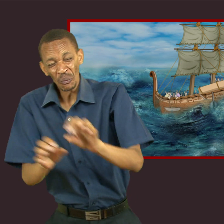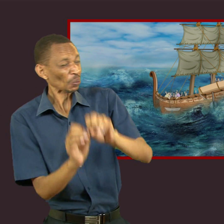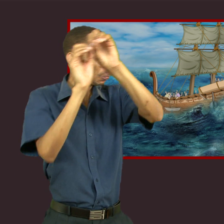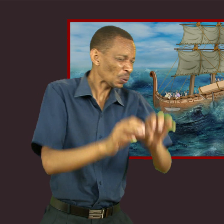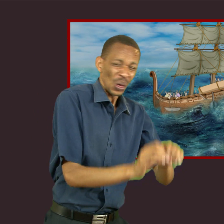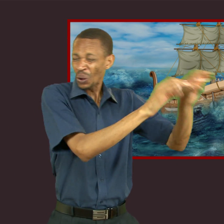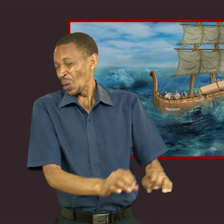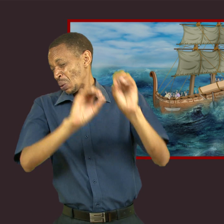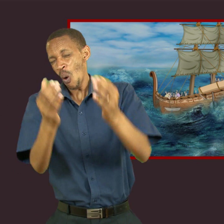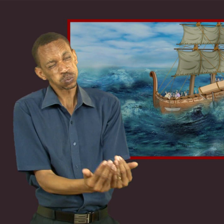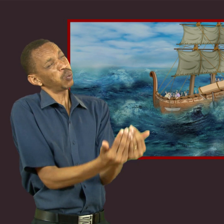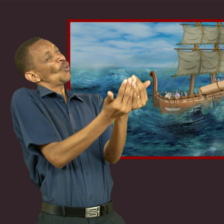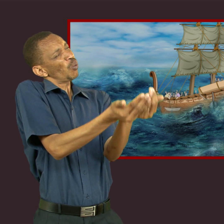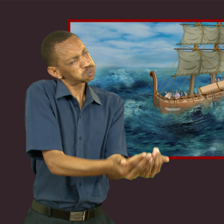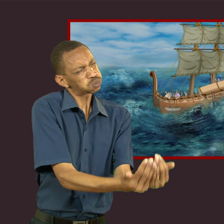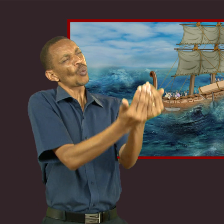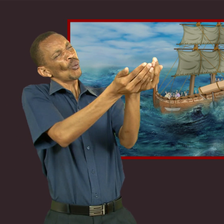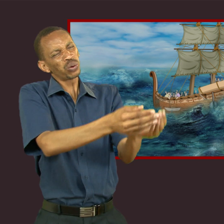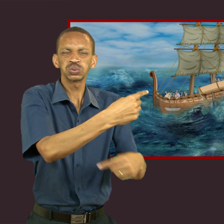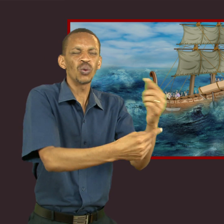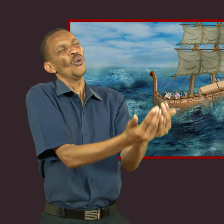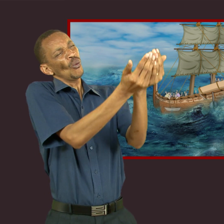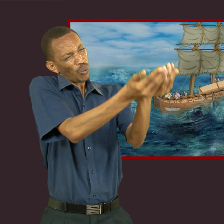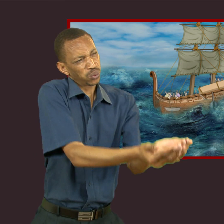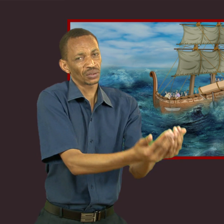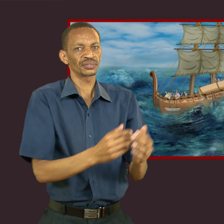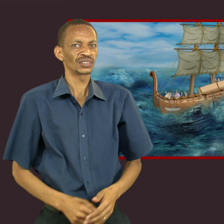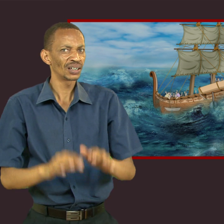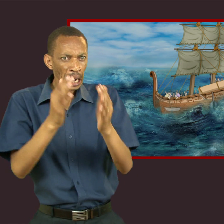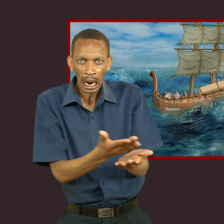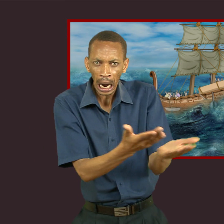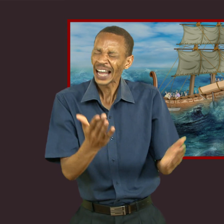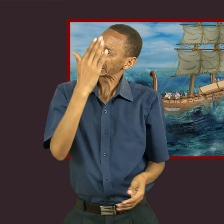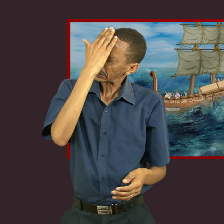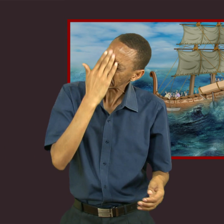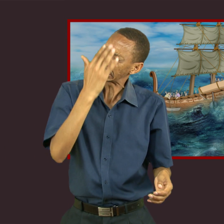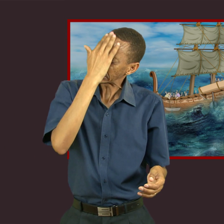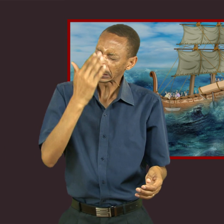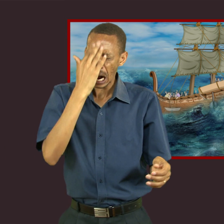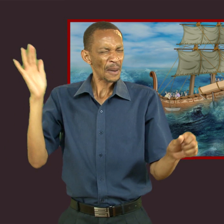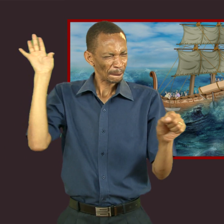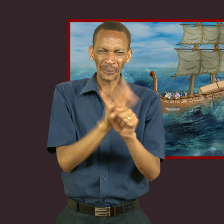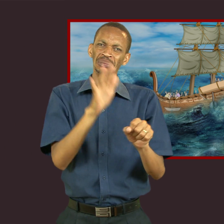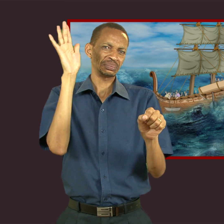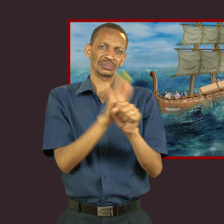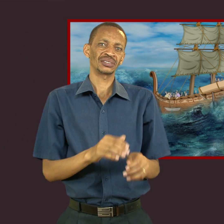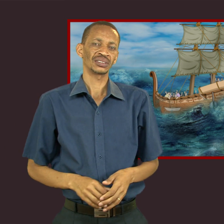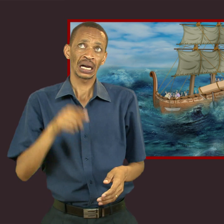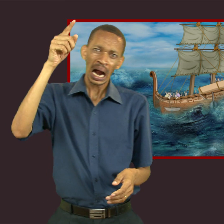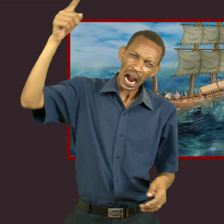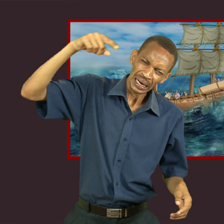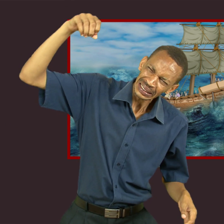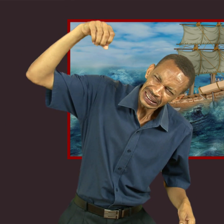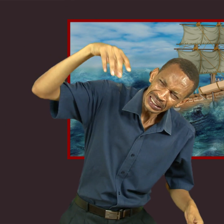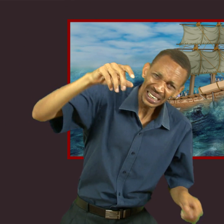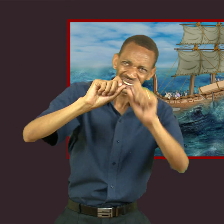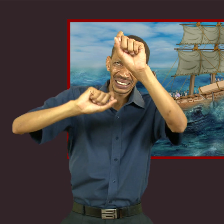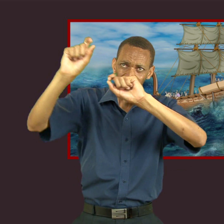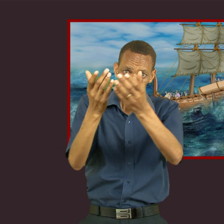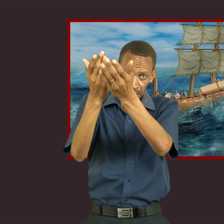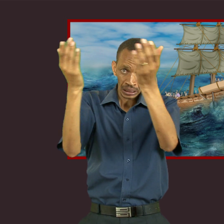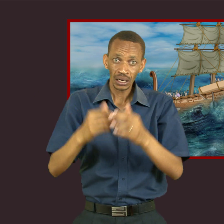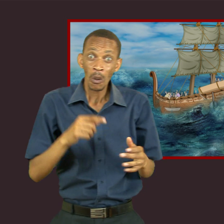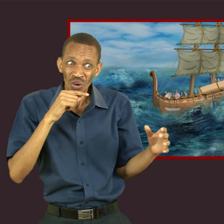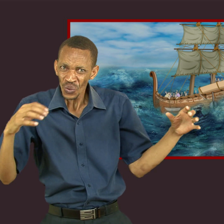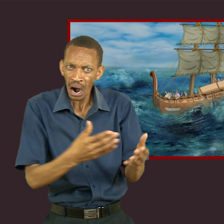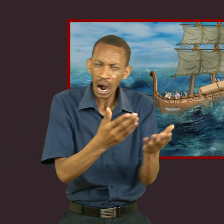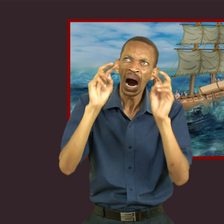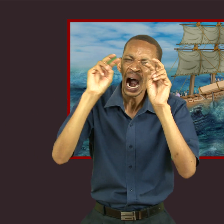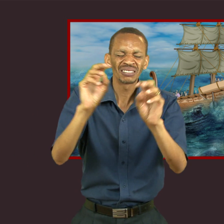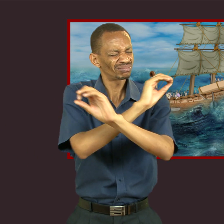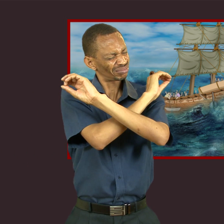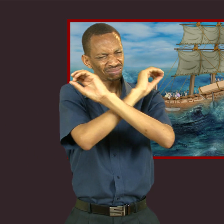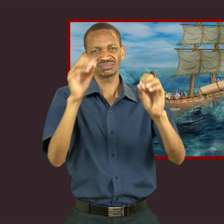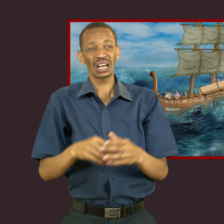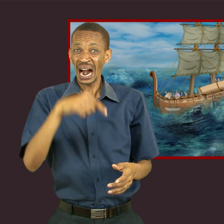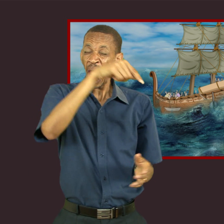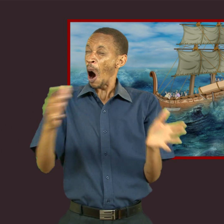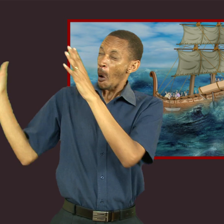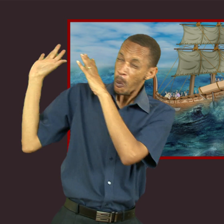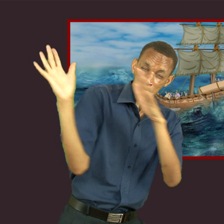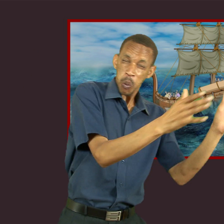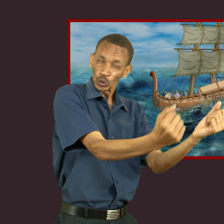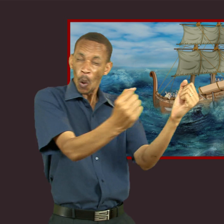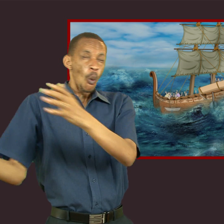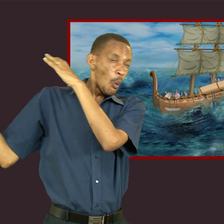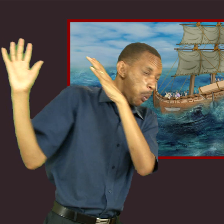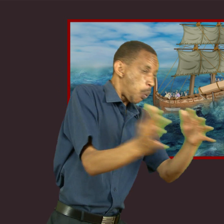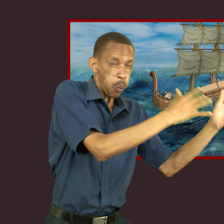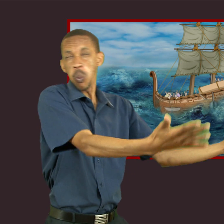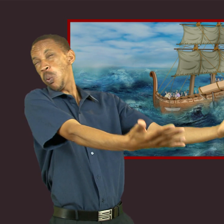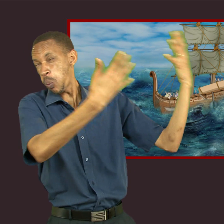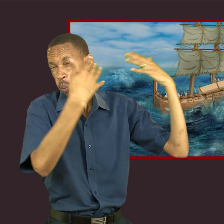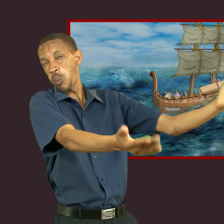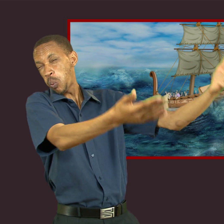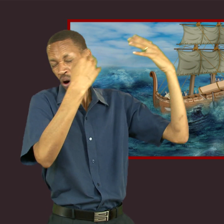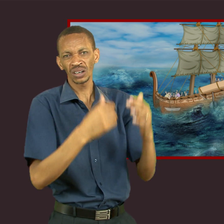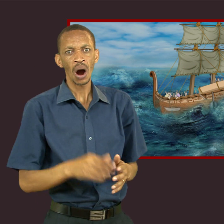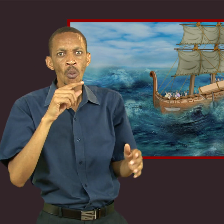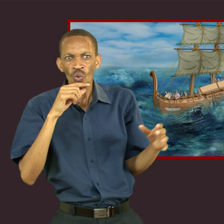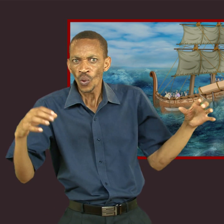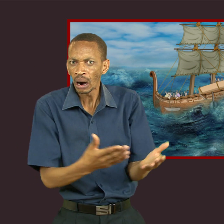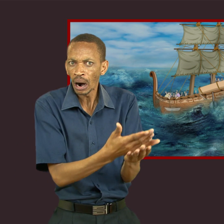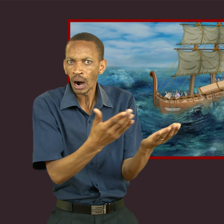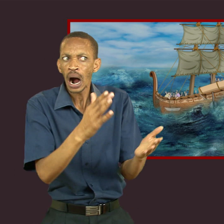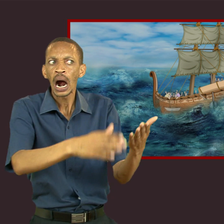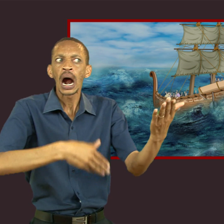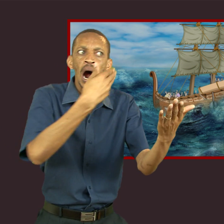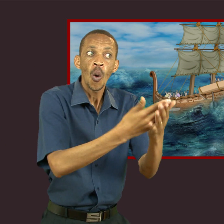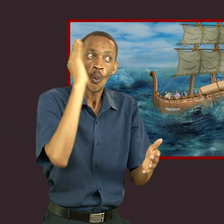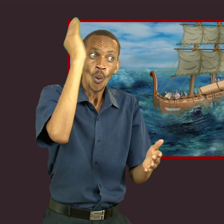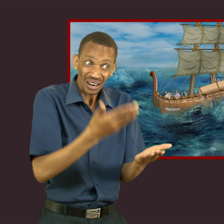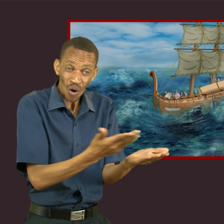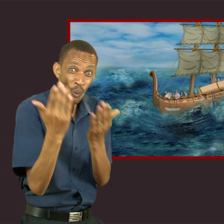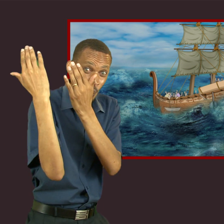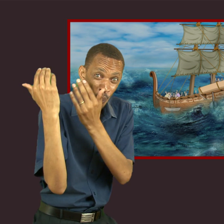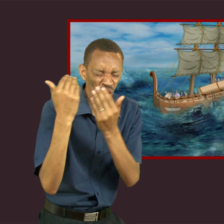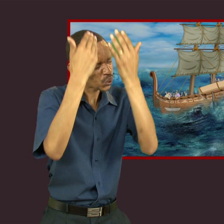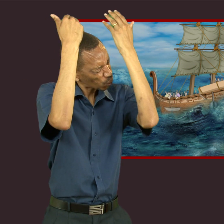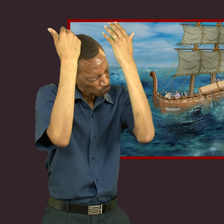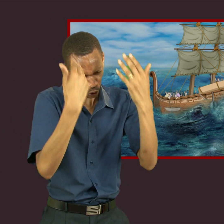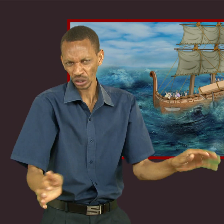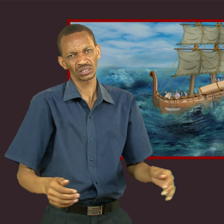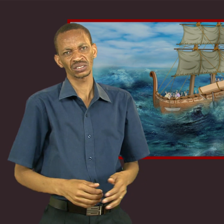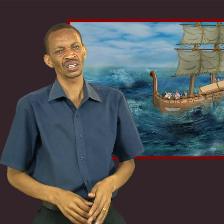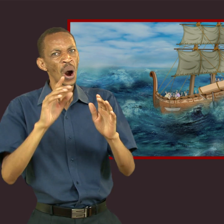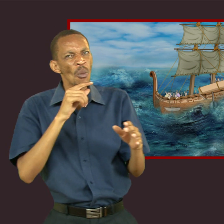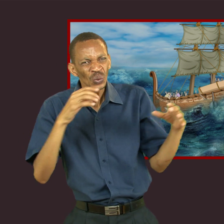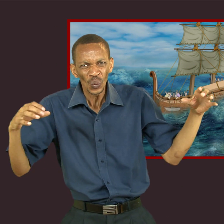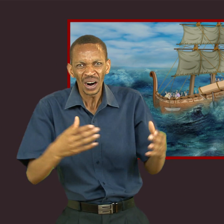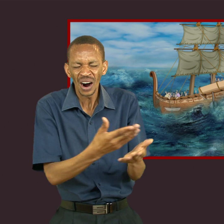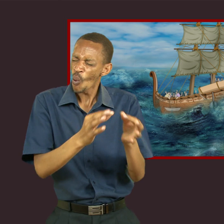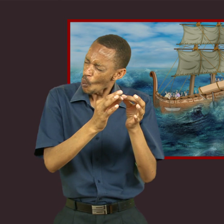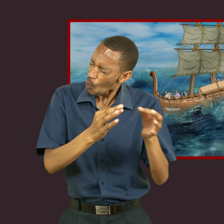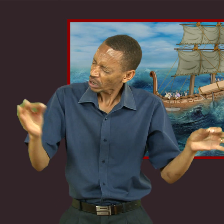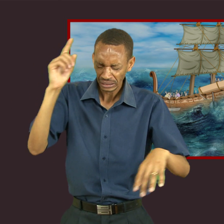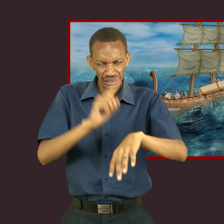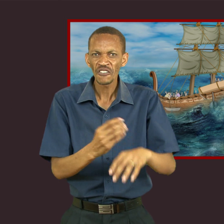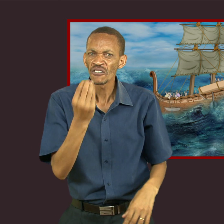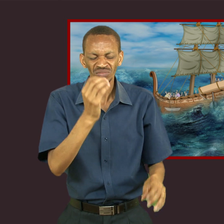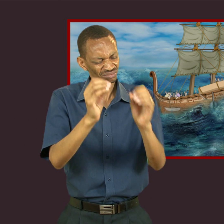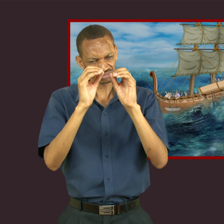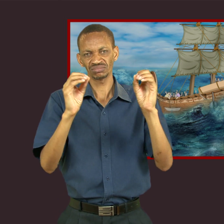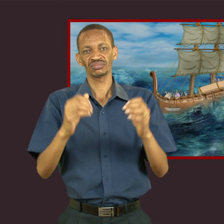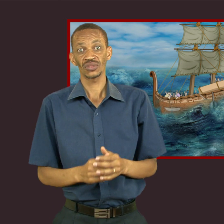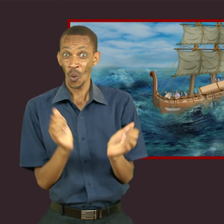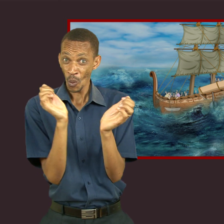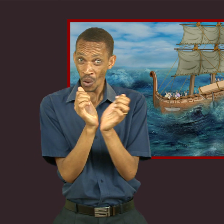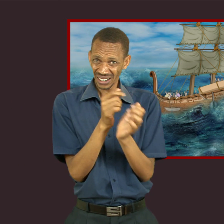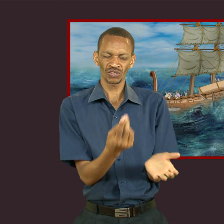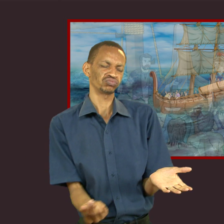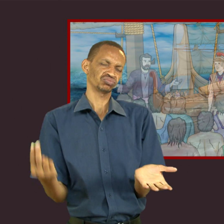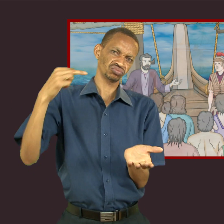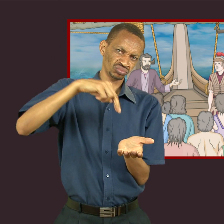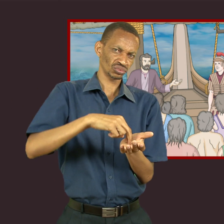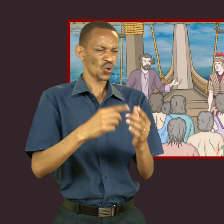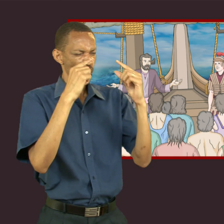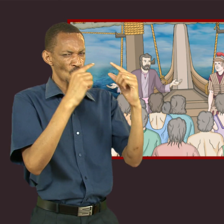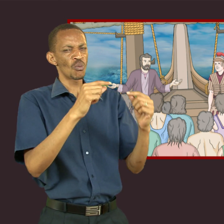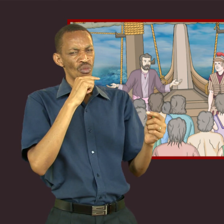When neither sun nor stars appeared for many days and the great storm continued to batter us, we abandoned all hope of being saved.